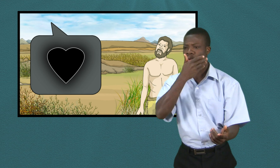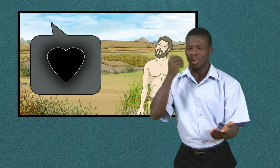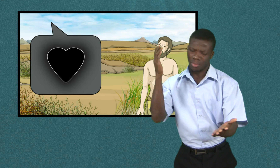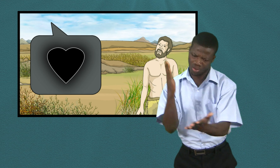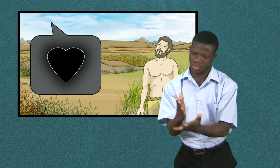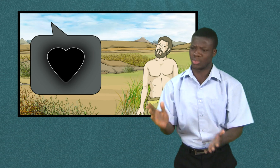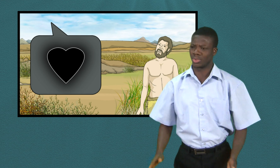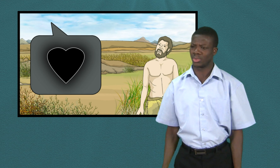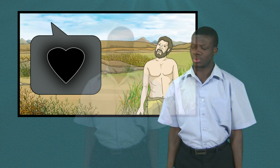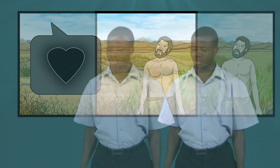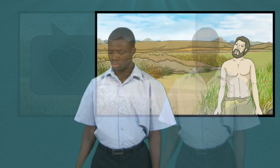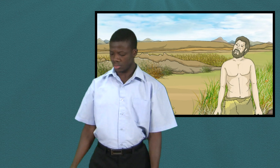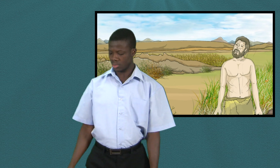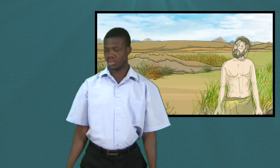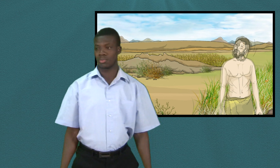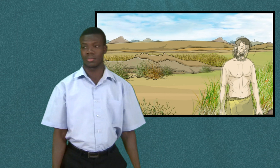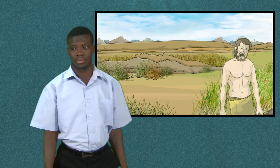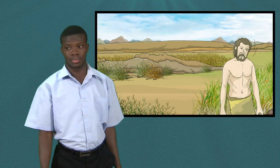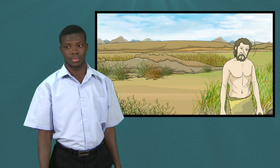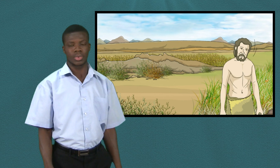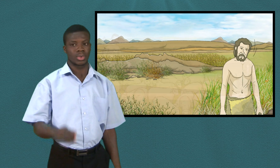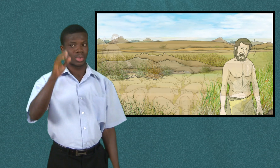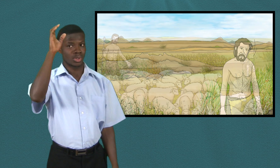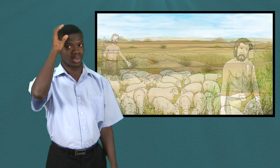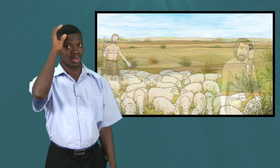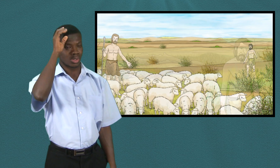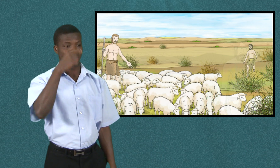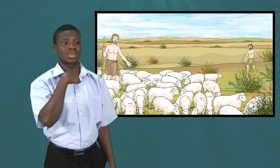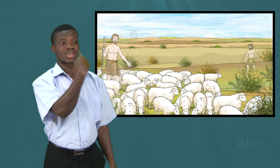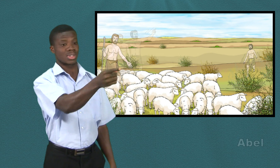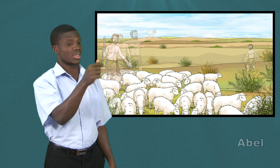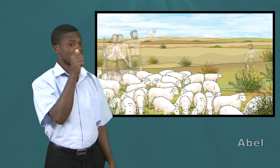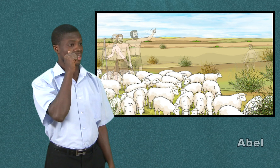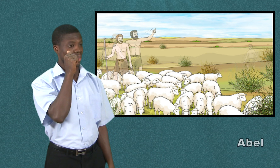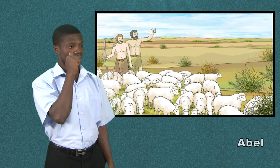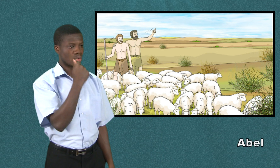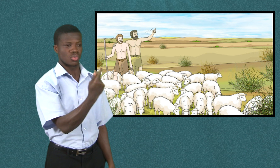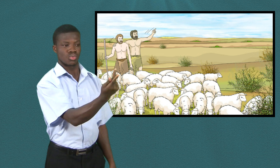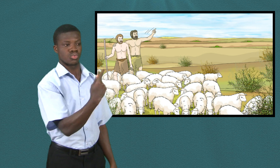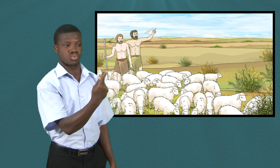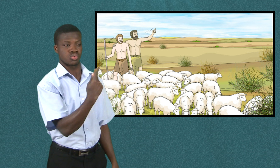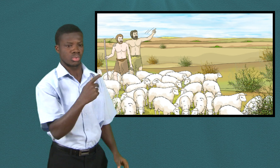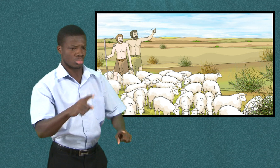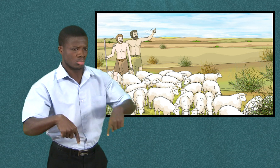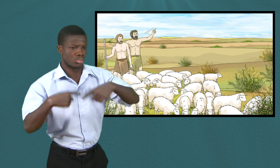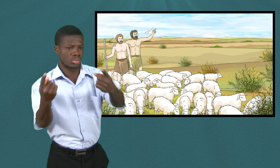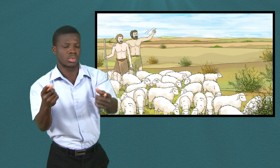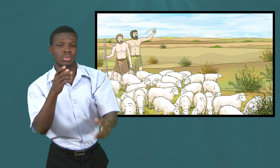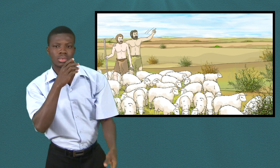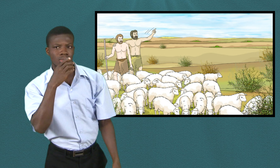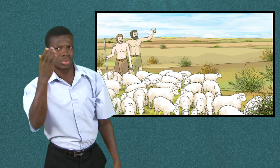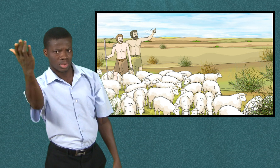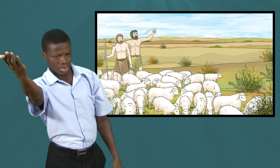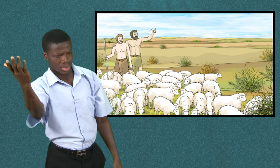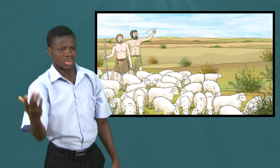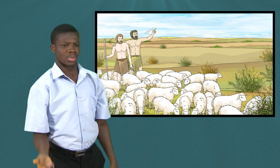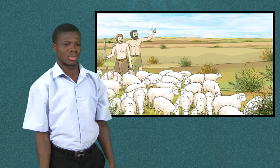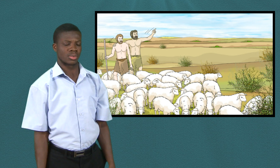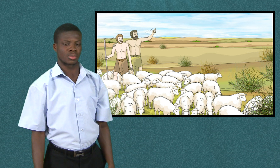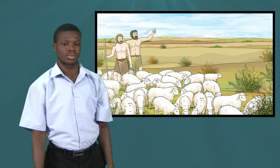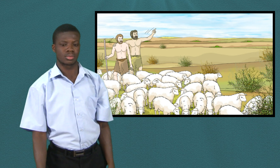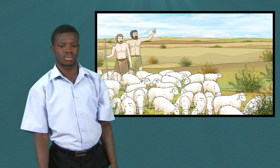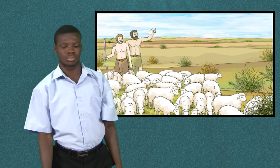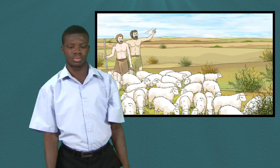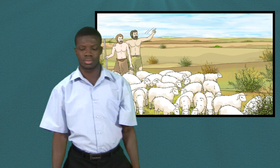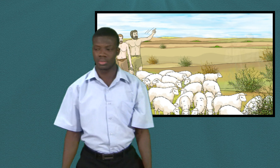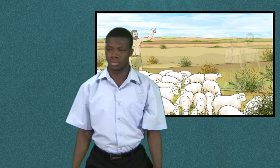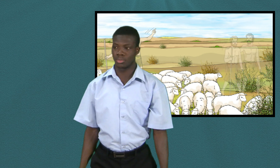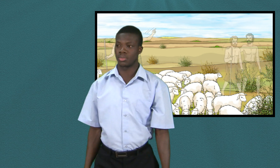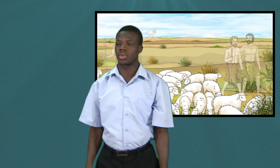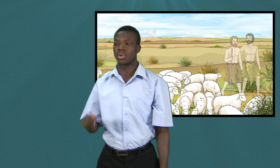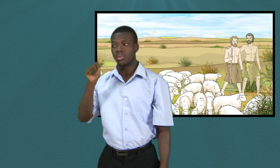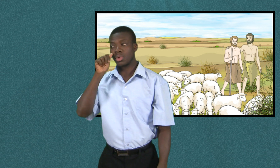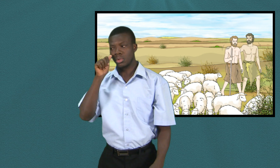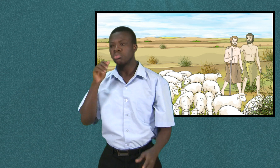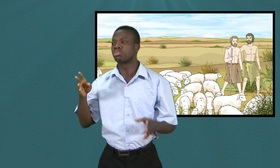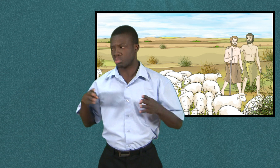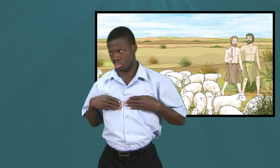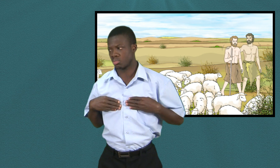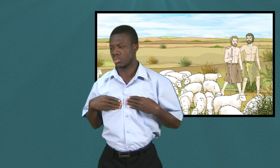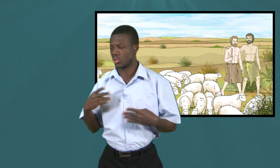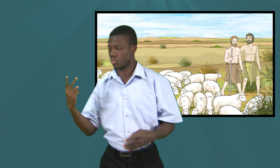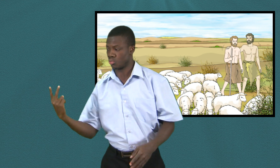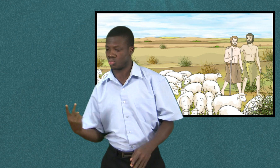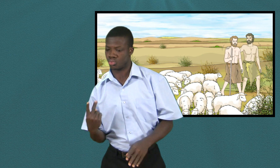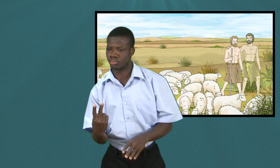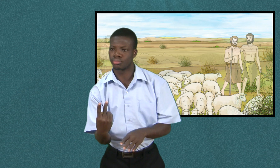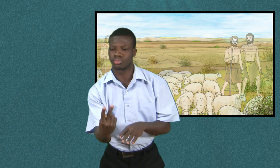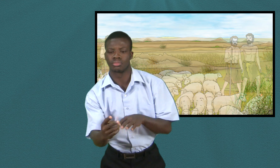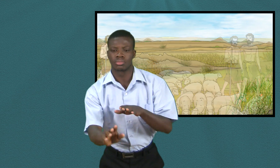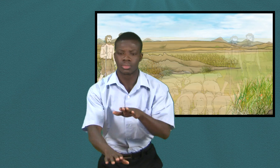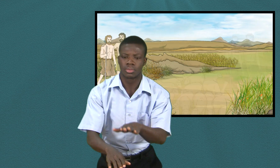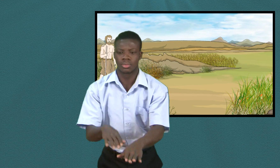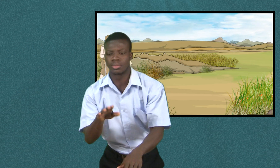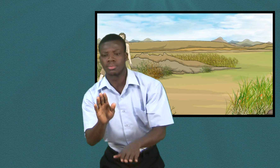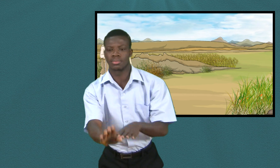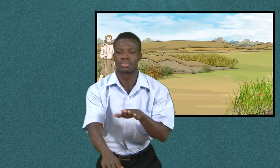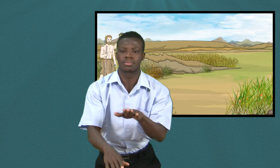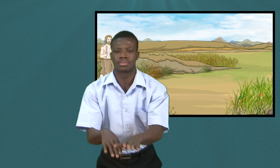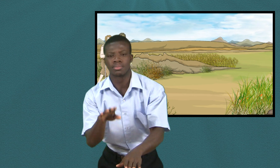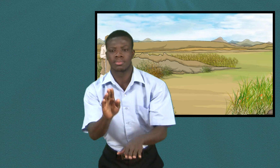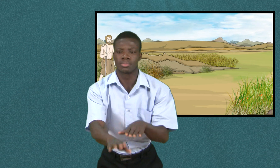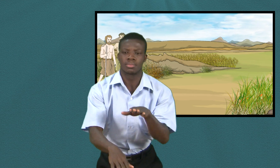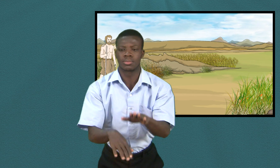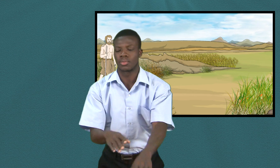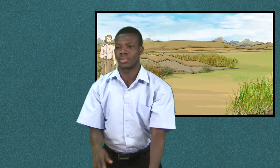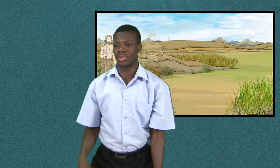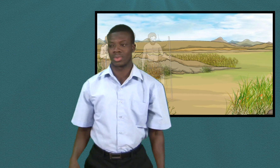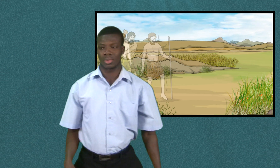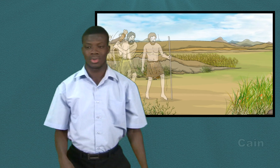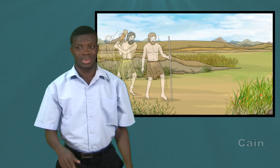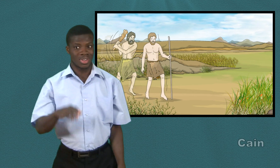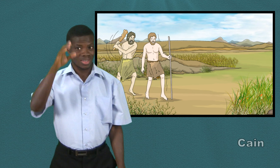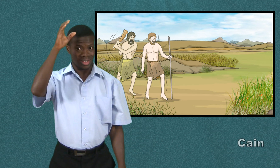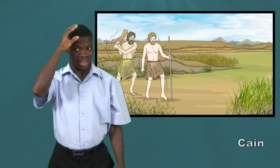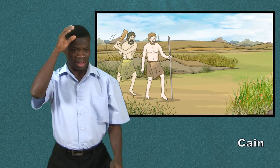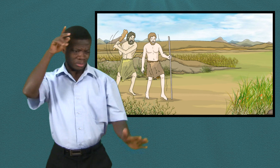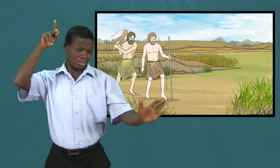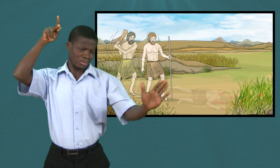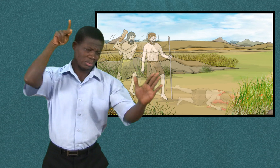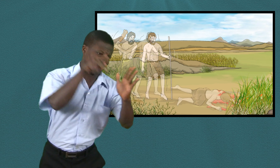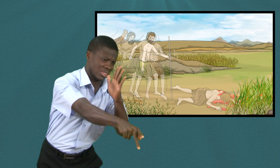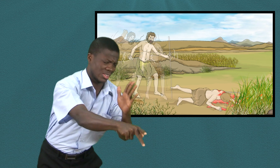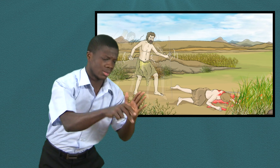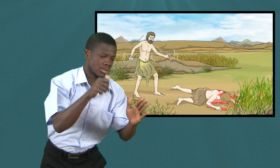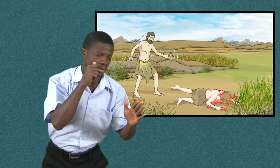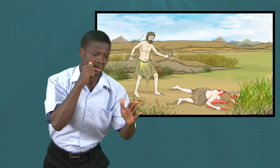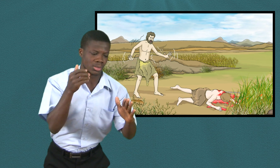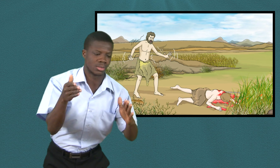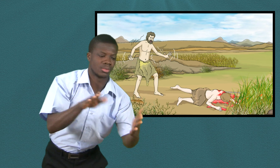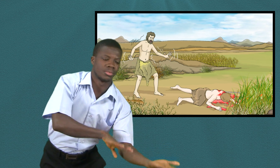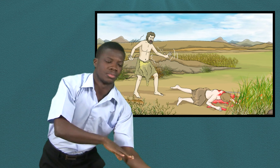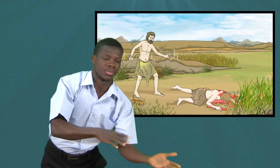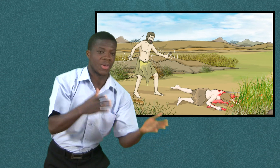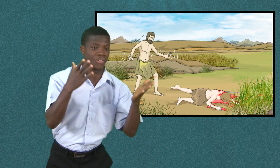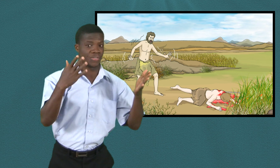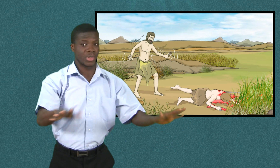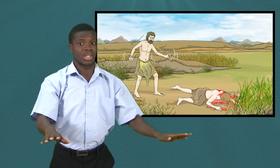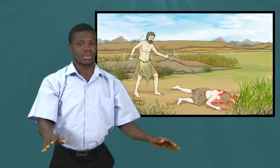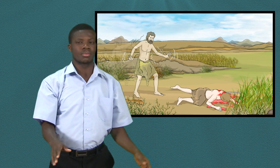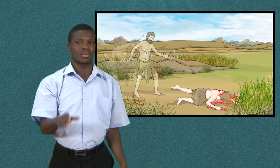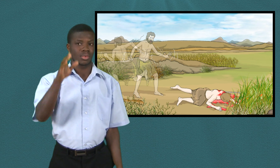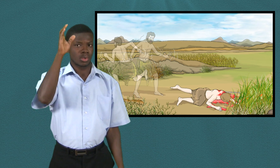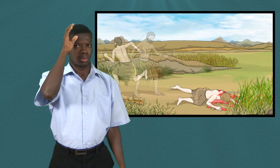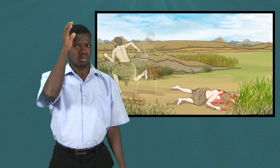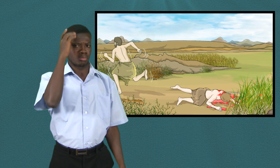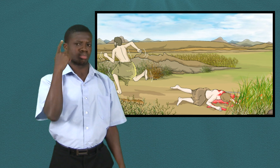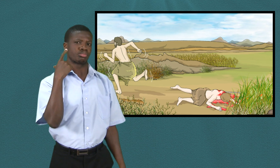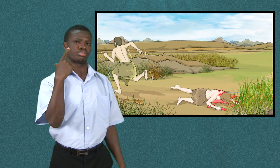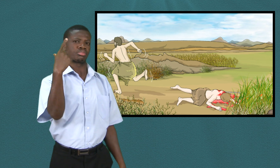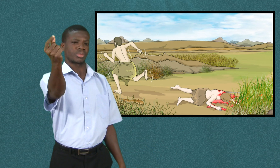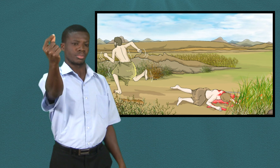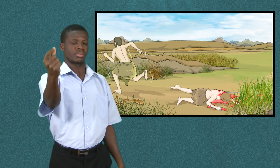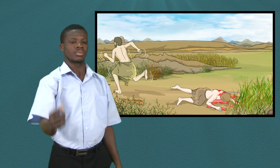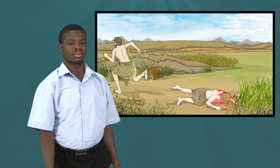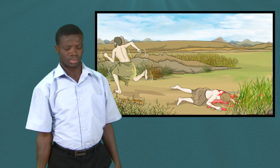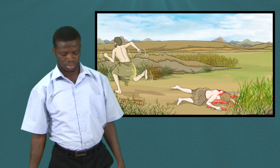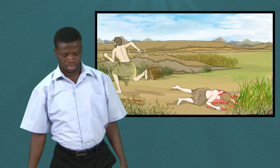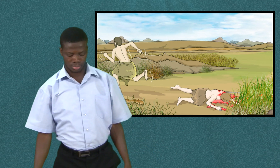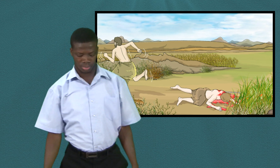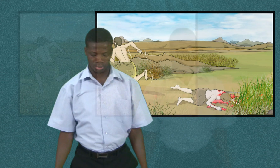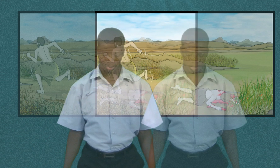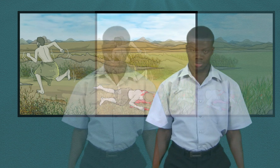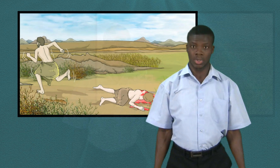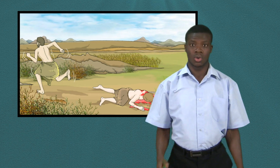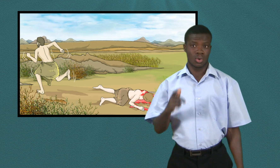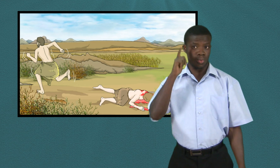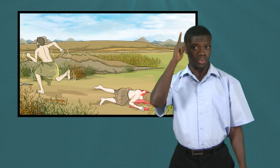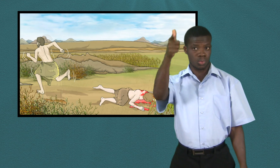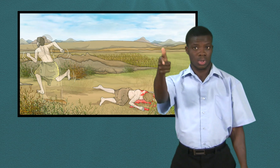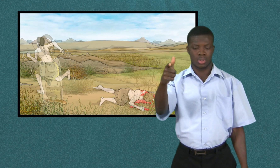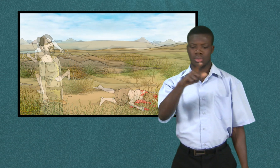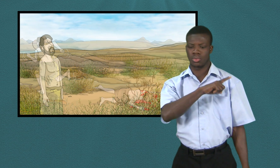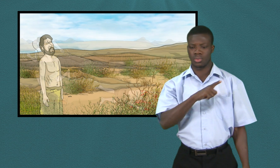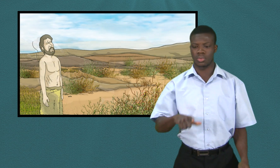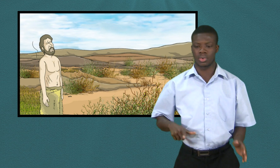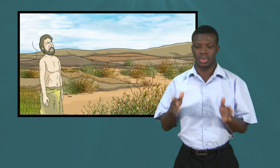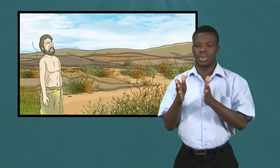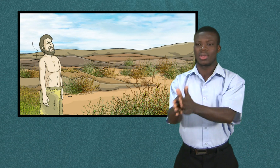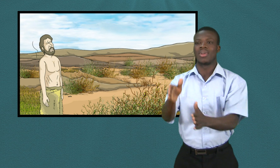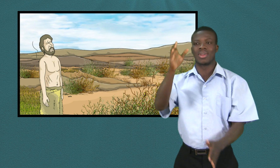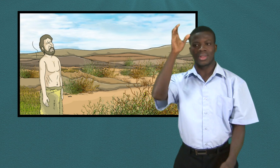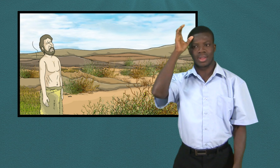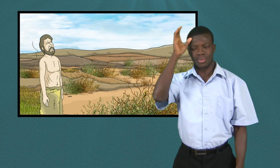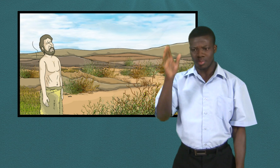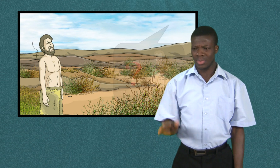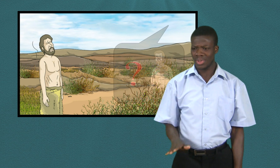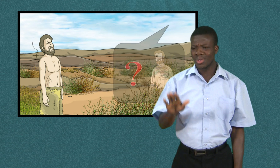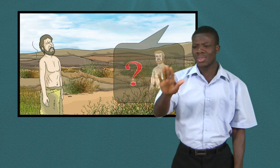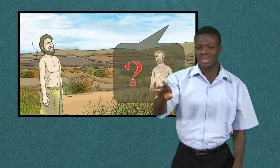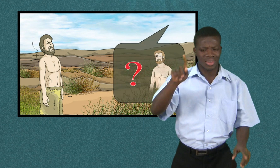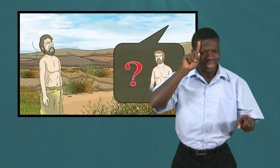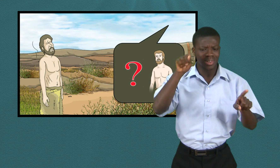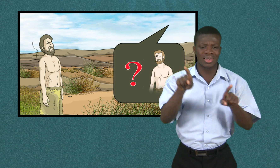Then Cain said to his brother Abel, “Let us go out to the field.” And while they were in the field, Cain rose up against his brother Abel and killed him.